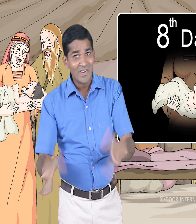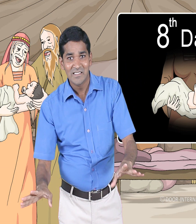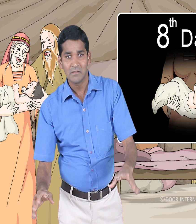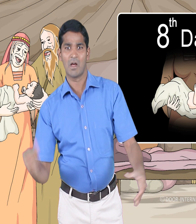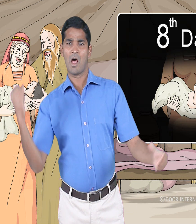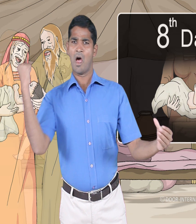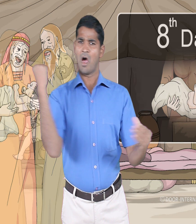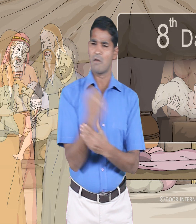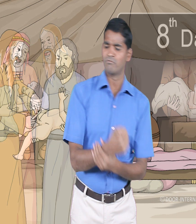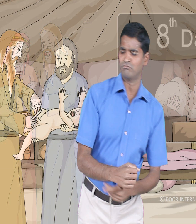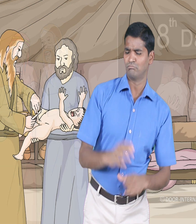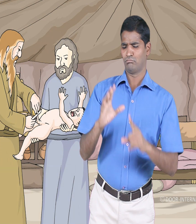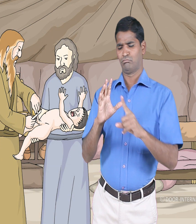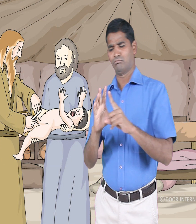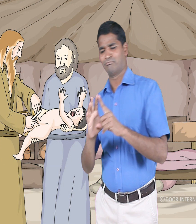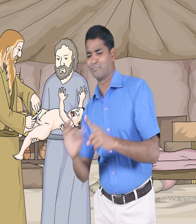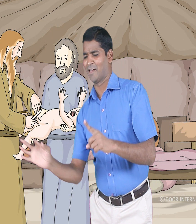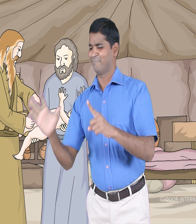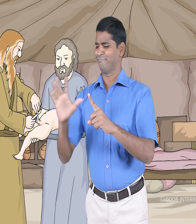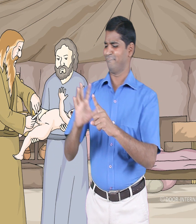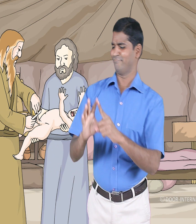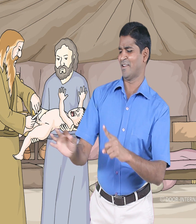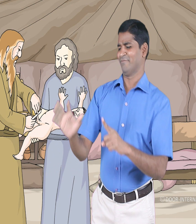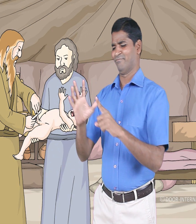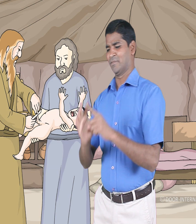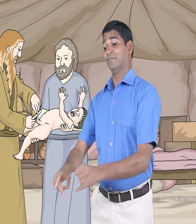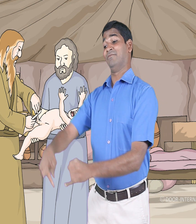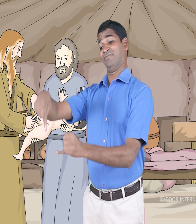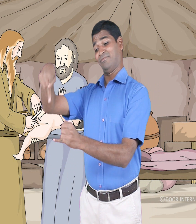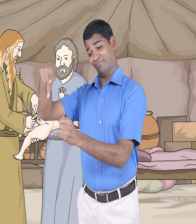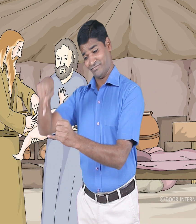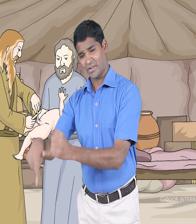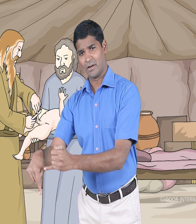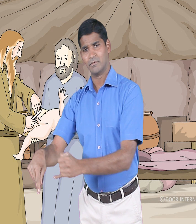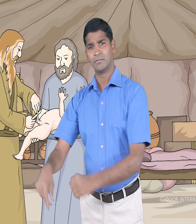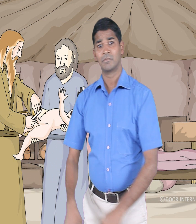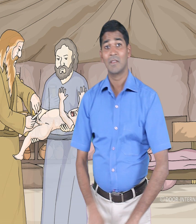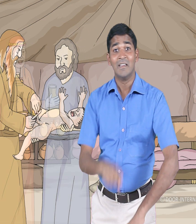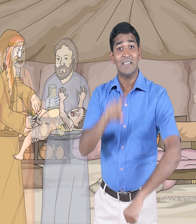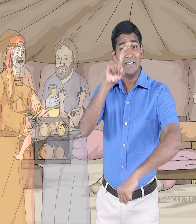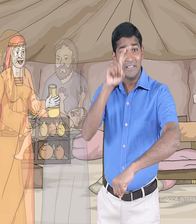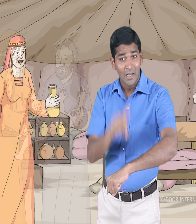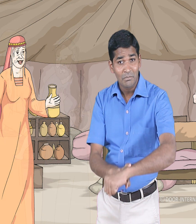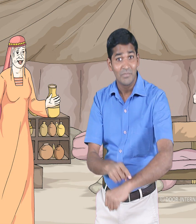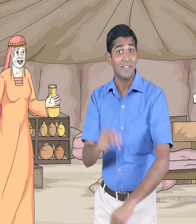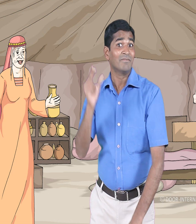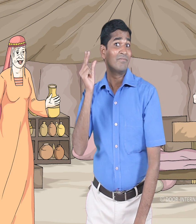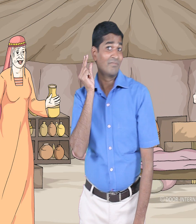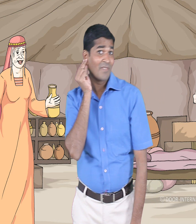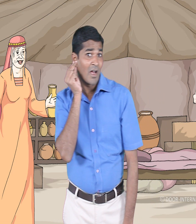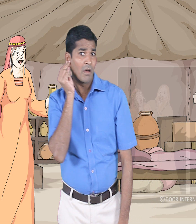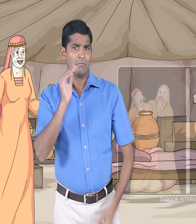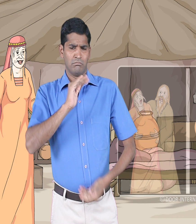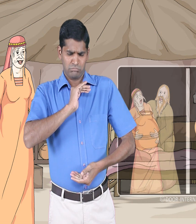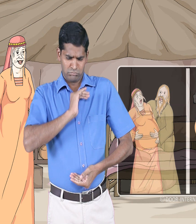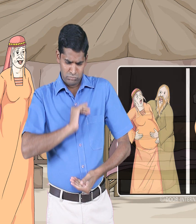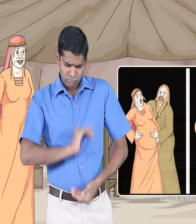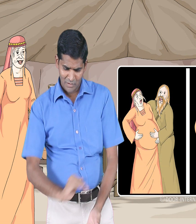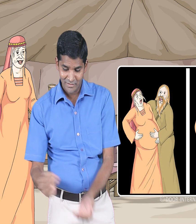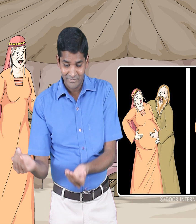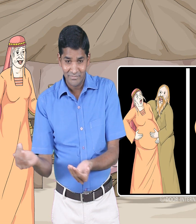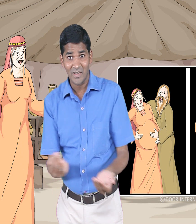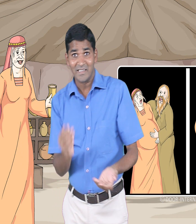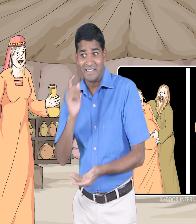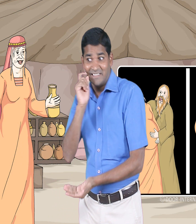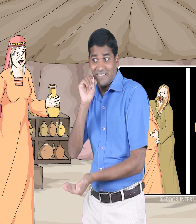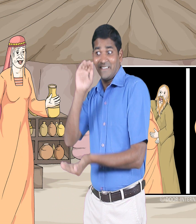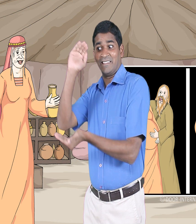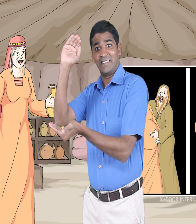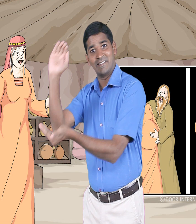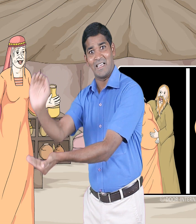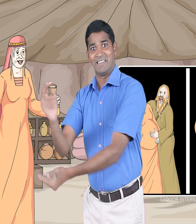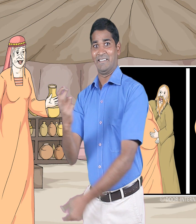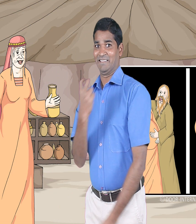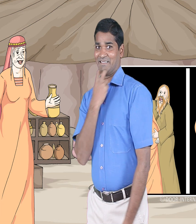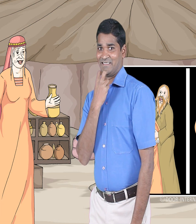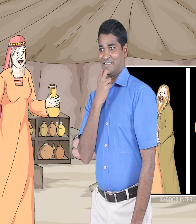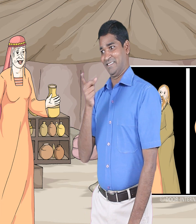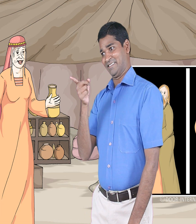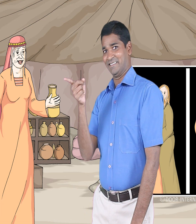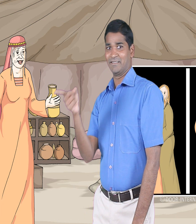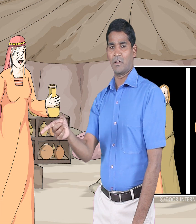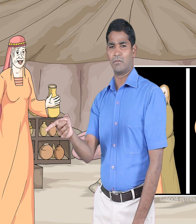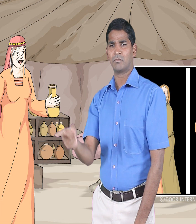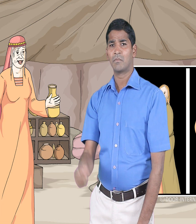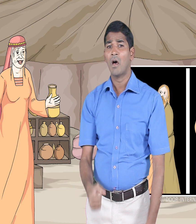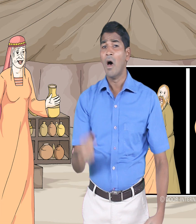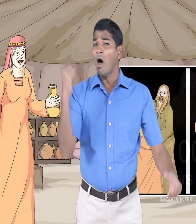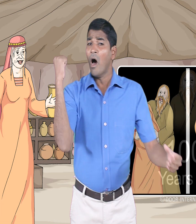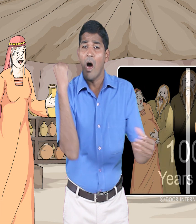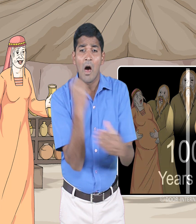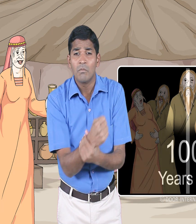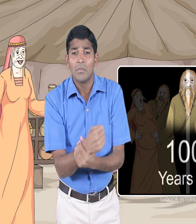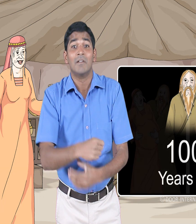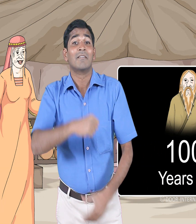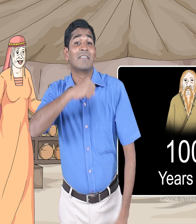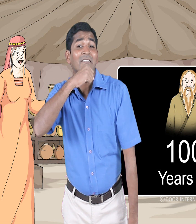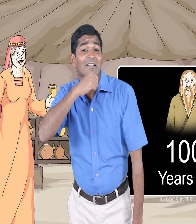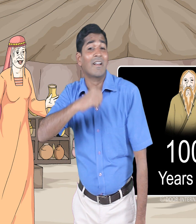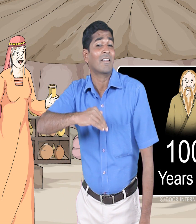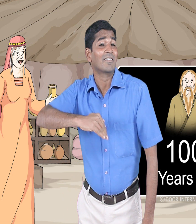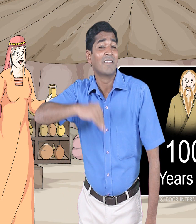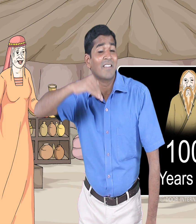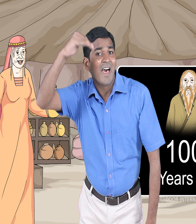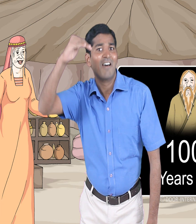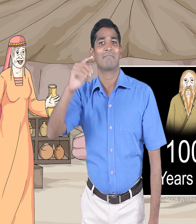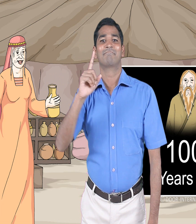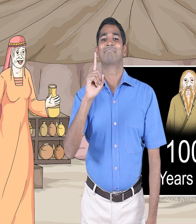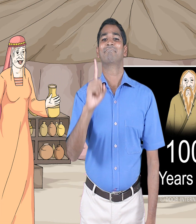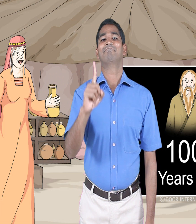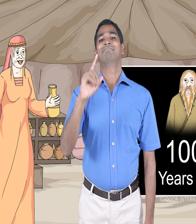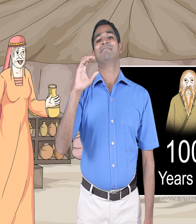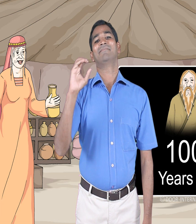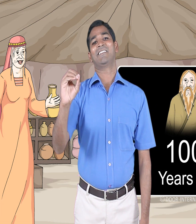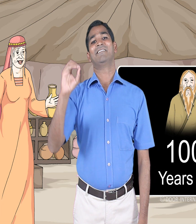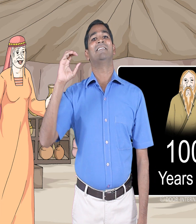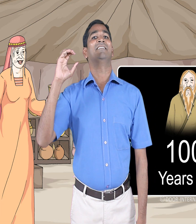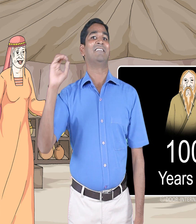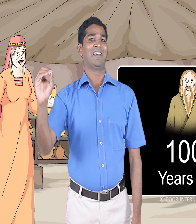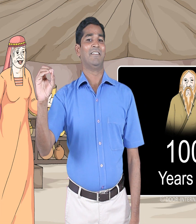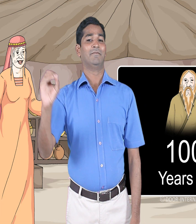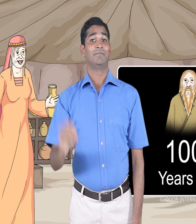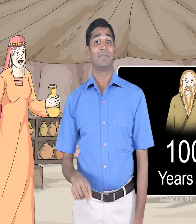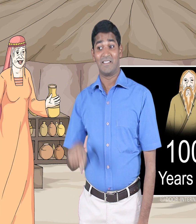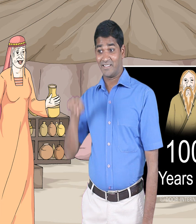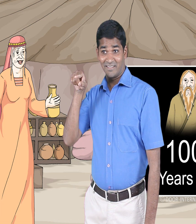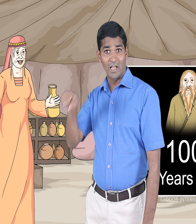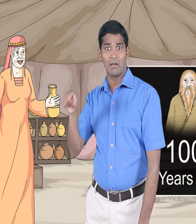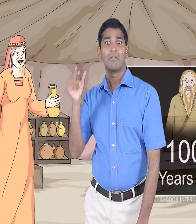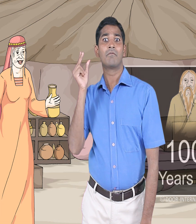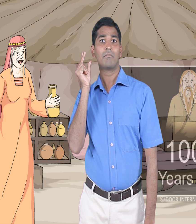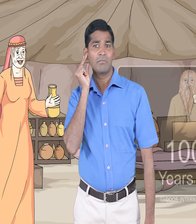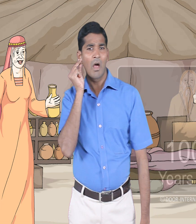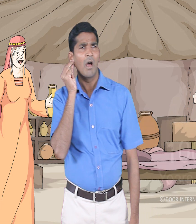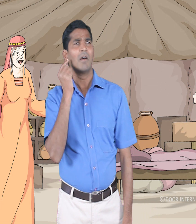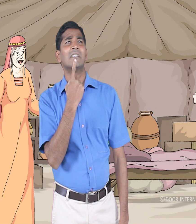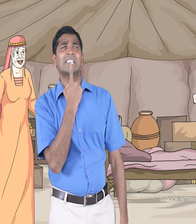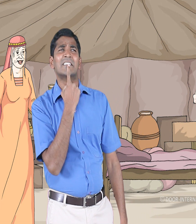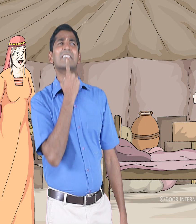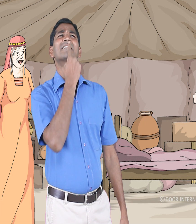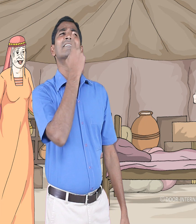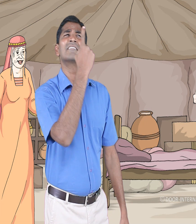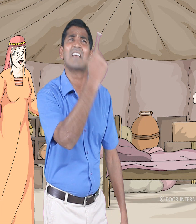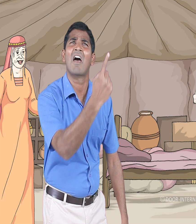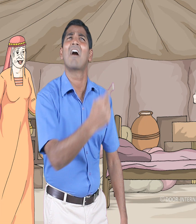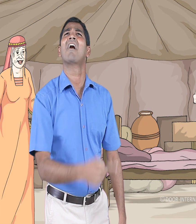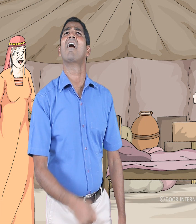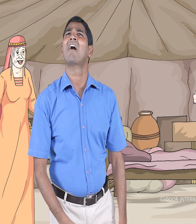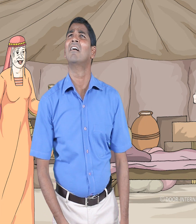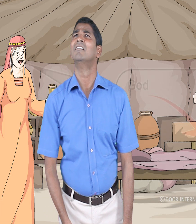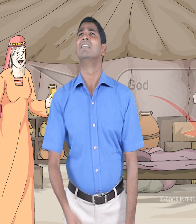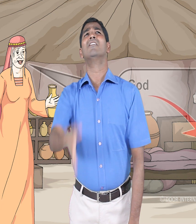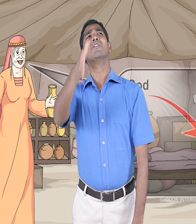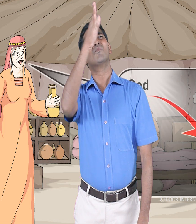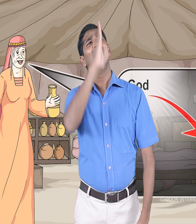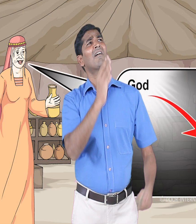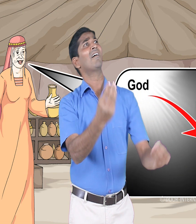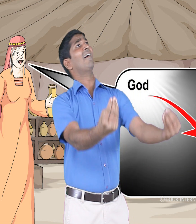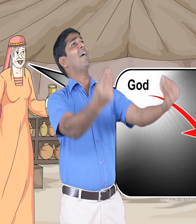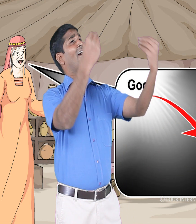Abraham was a hundred years old when his son Isaac was born to him.